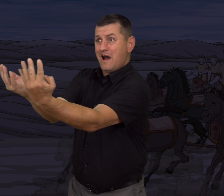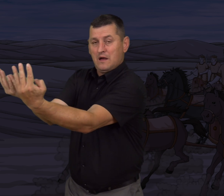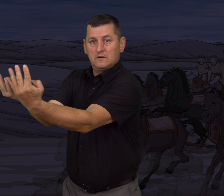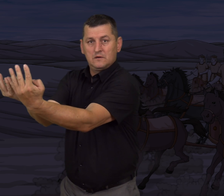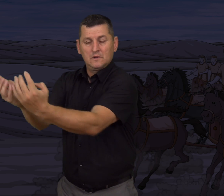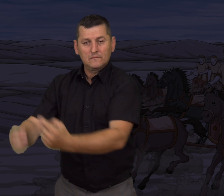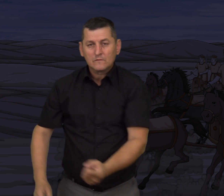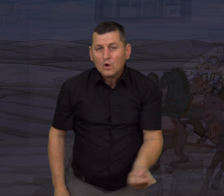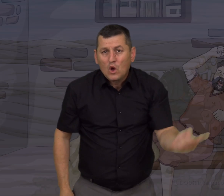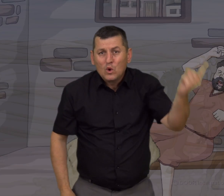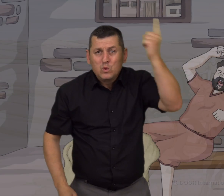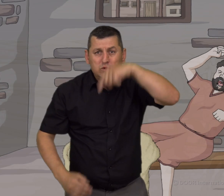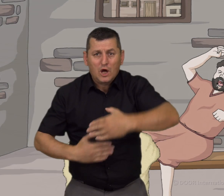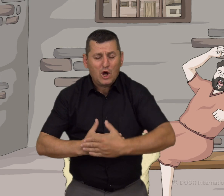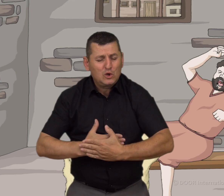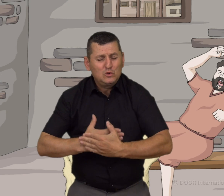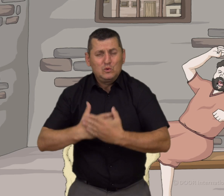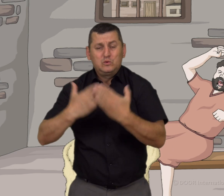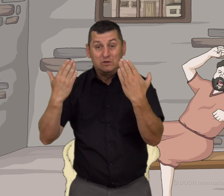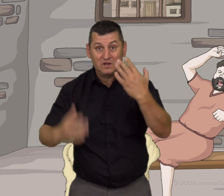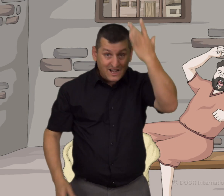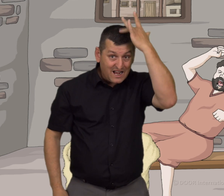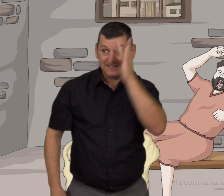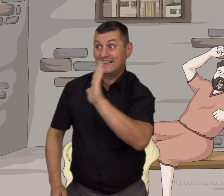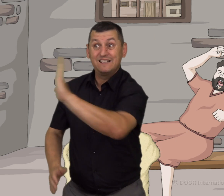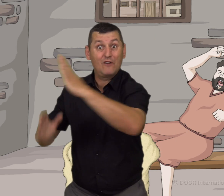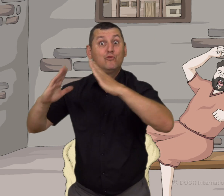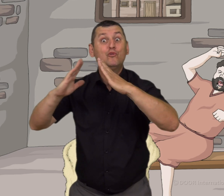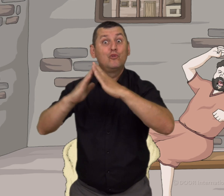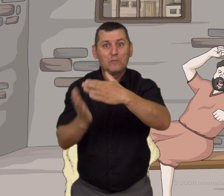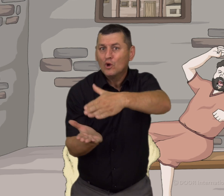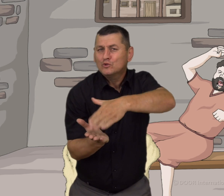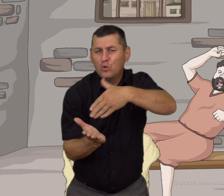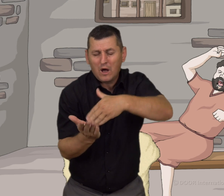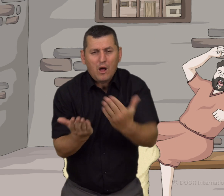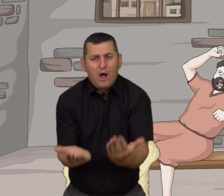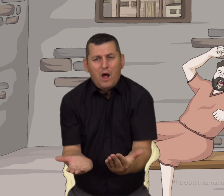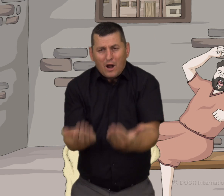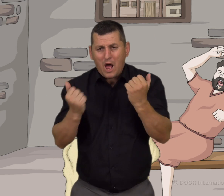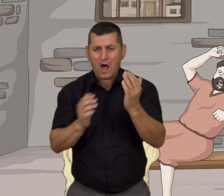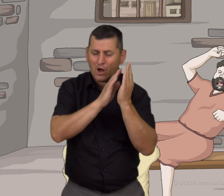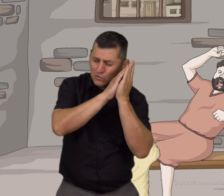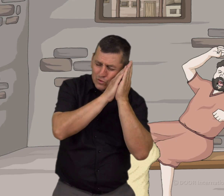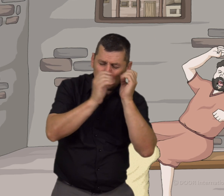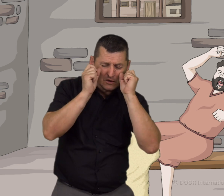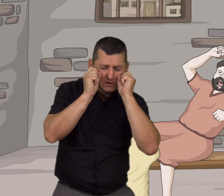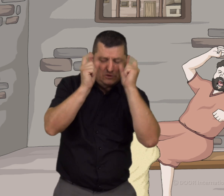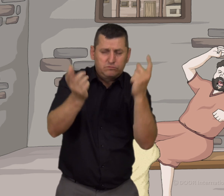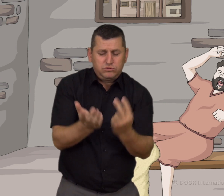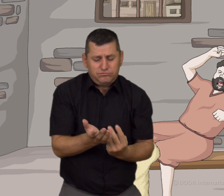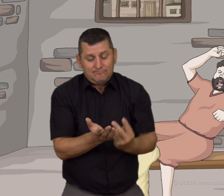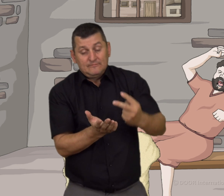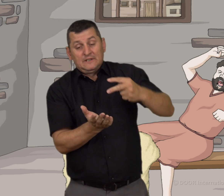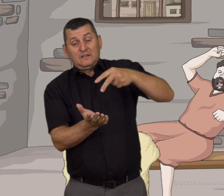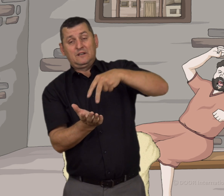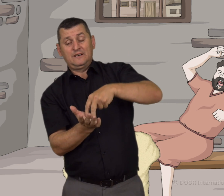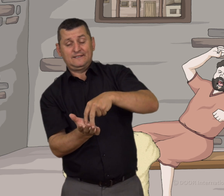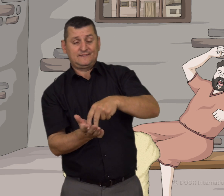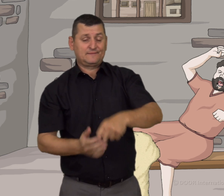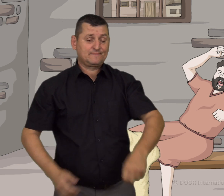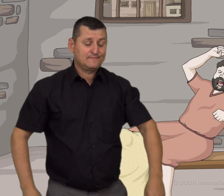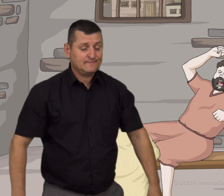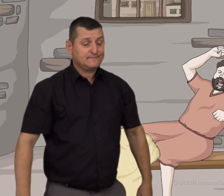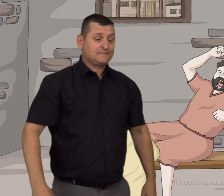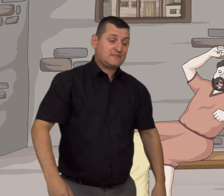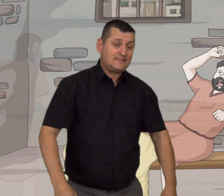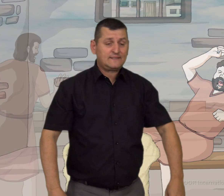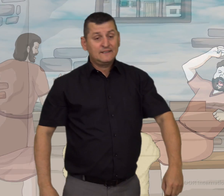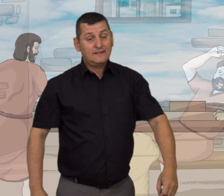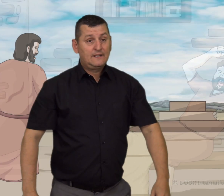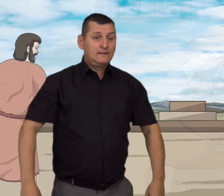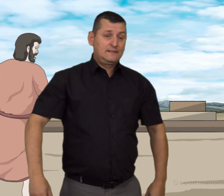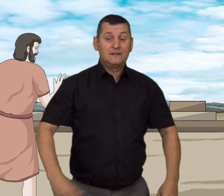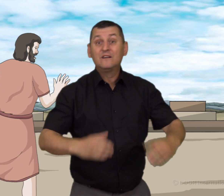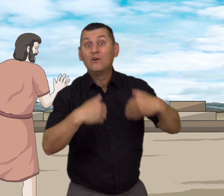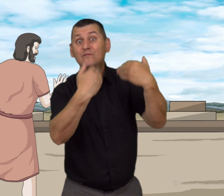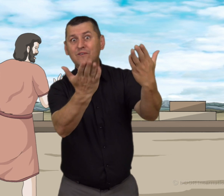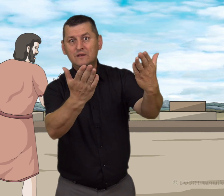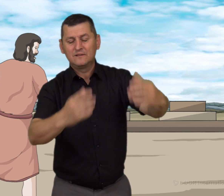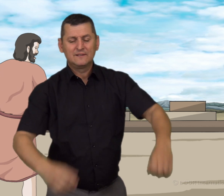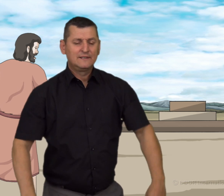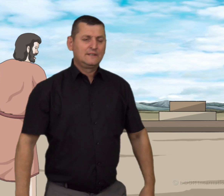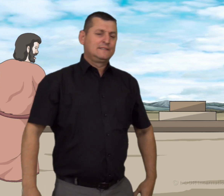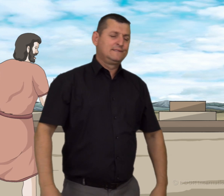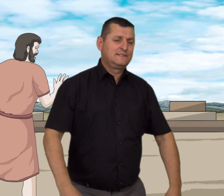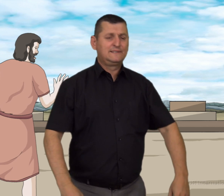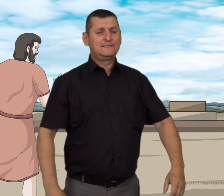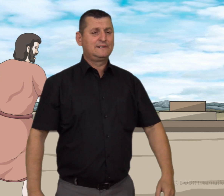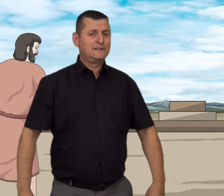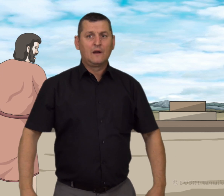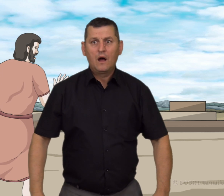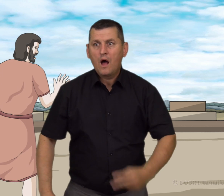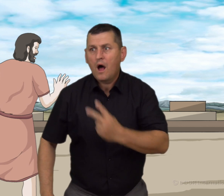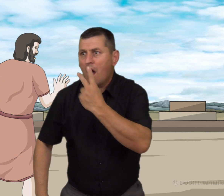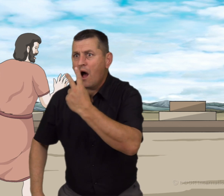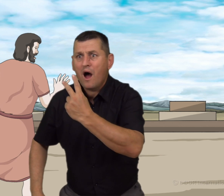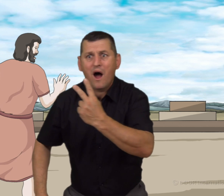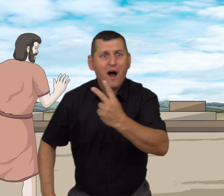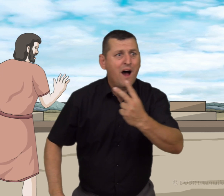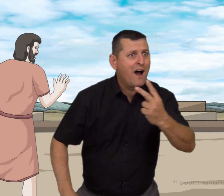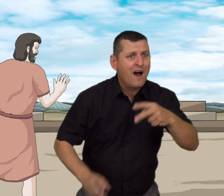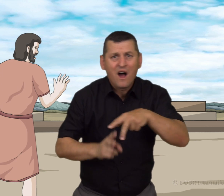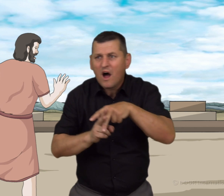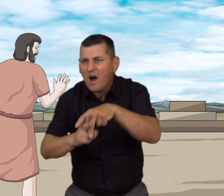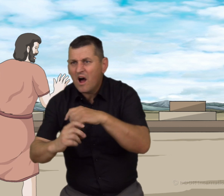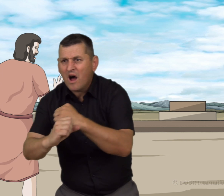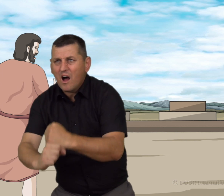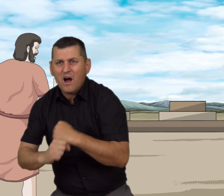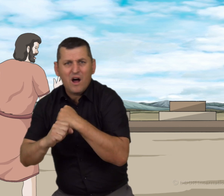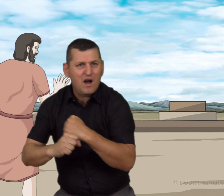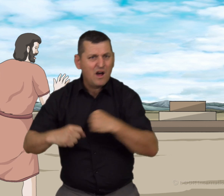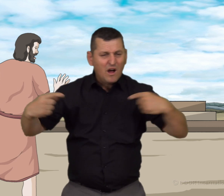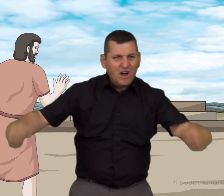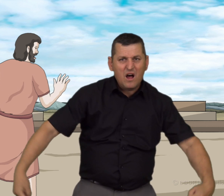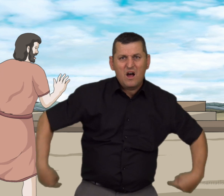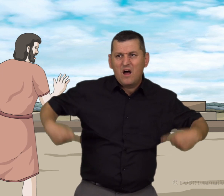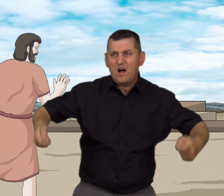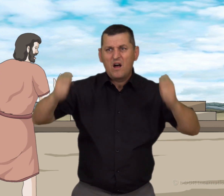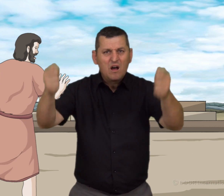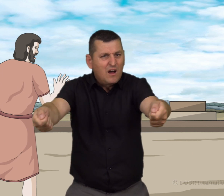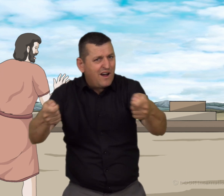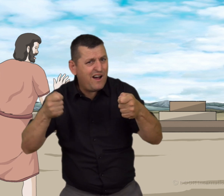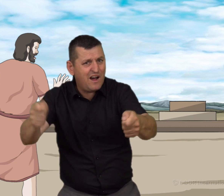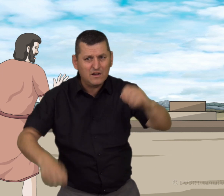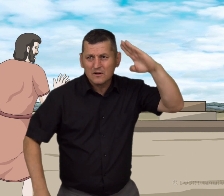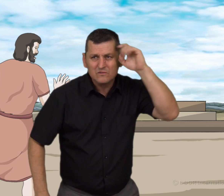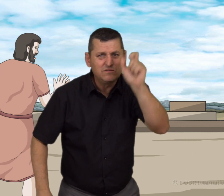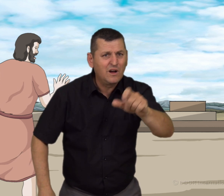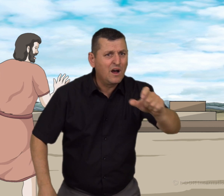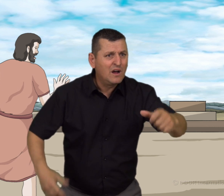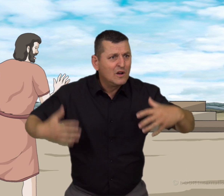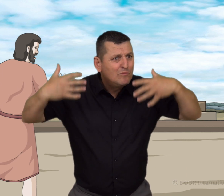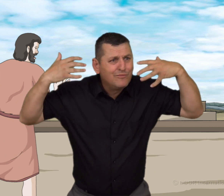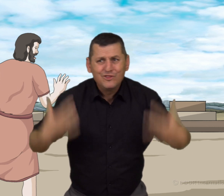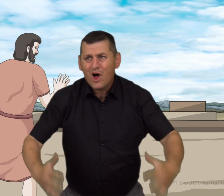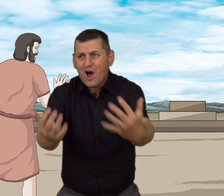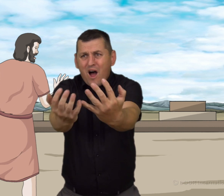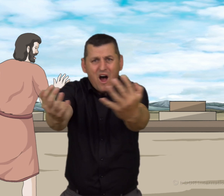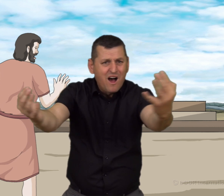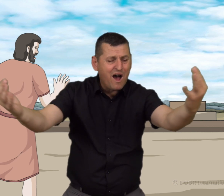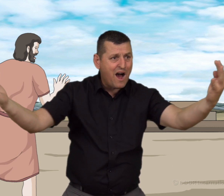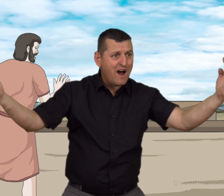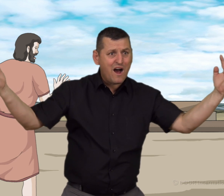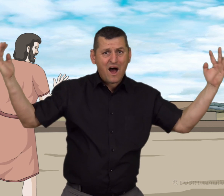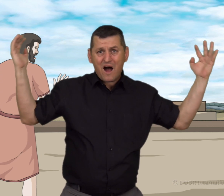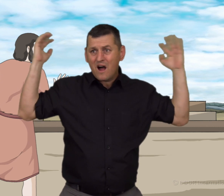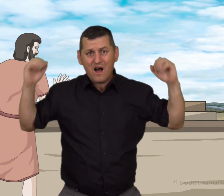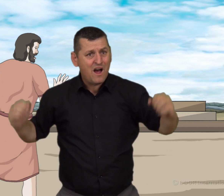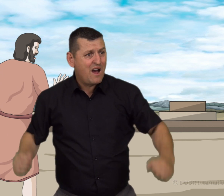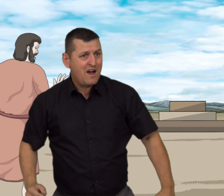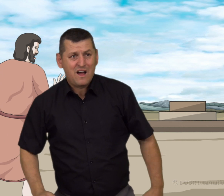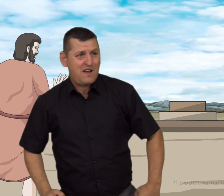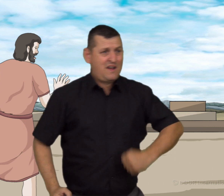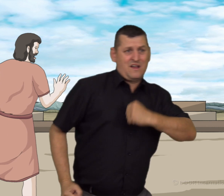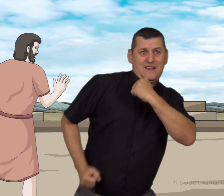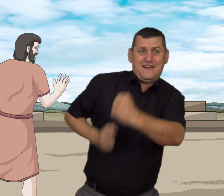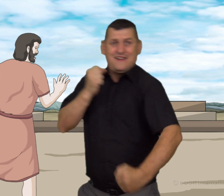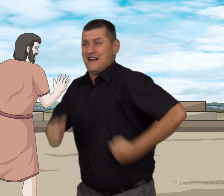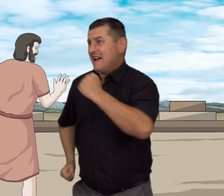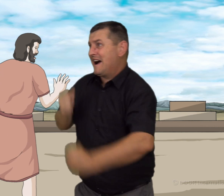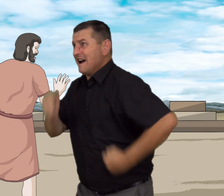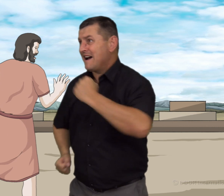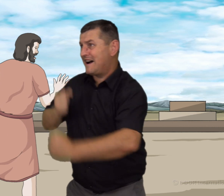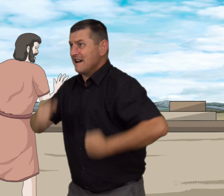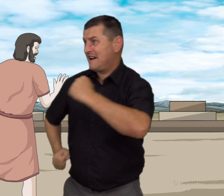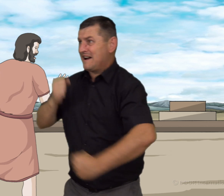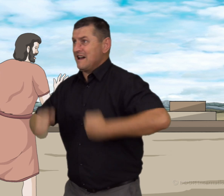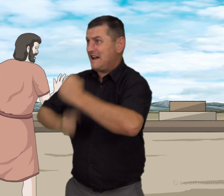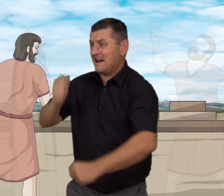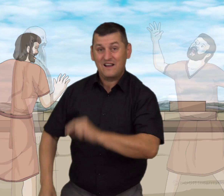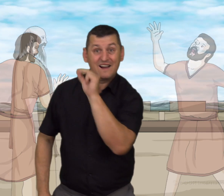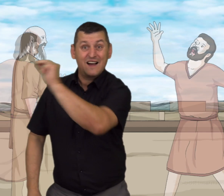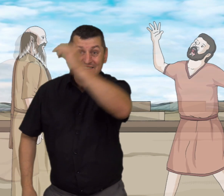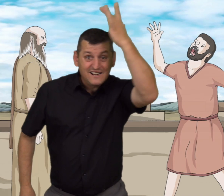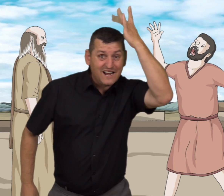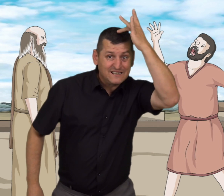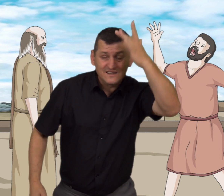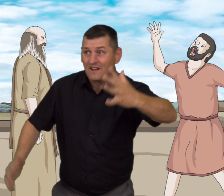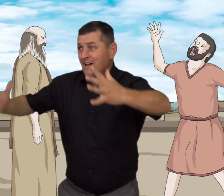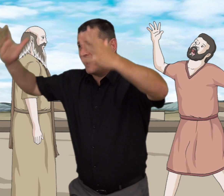When the servant of the man of God got up and went out early in the morning, an army with horses and chariots had surrounded the city.